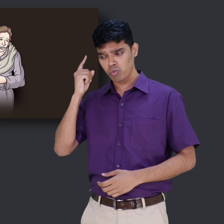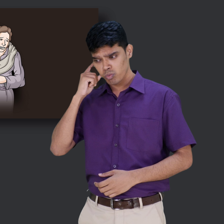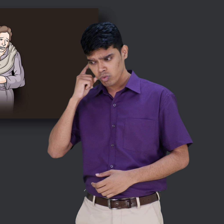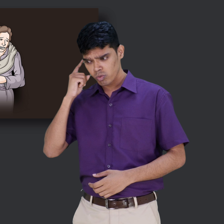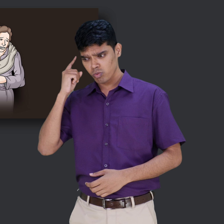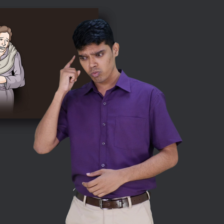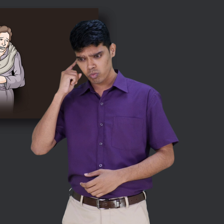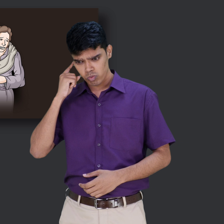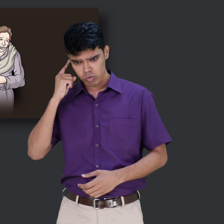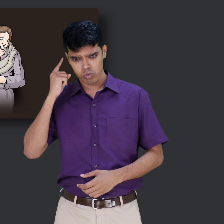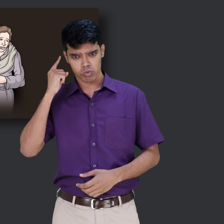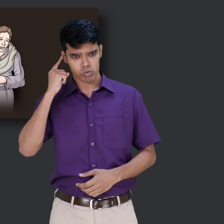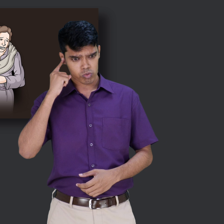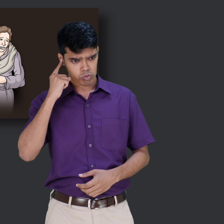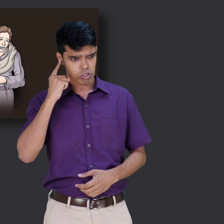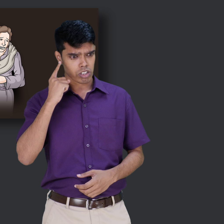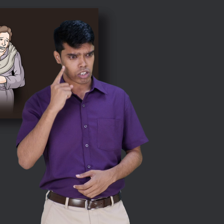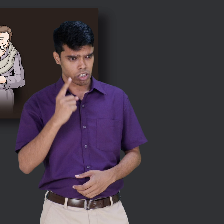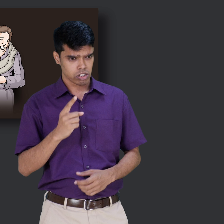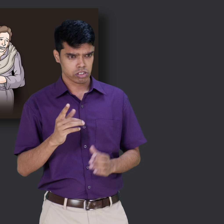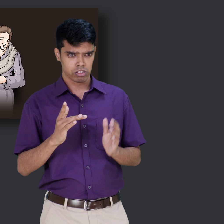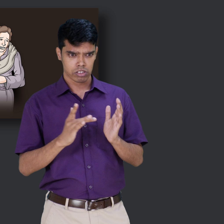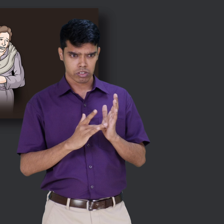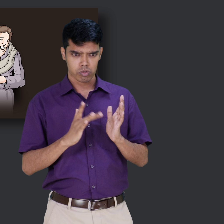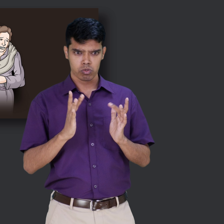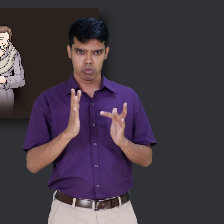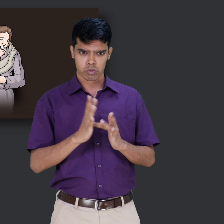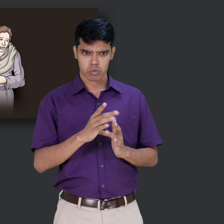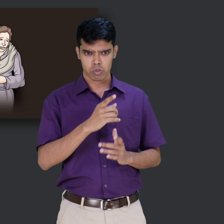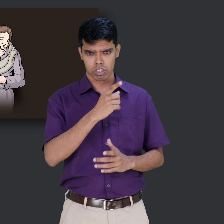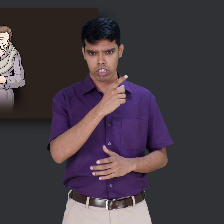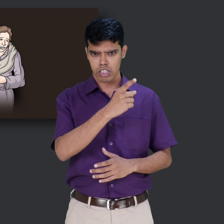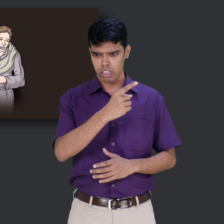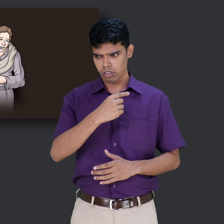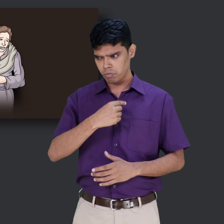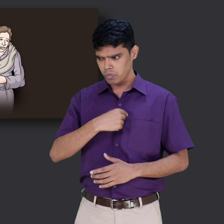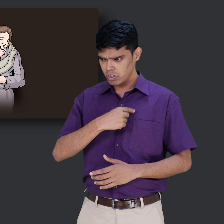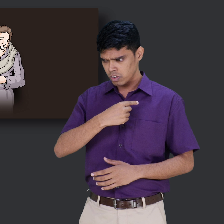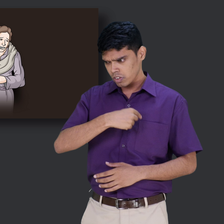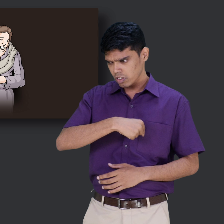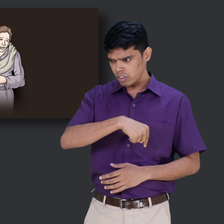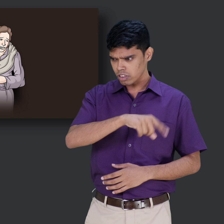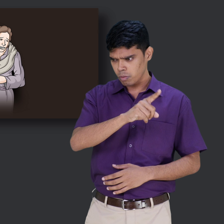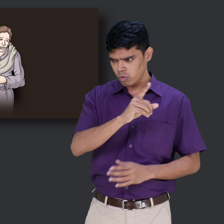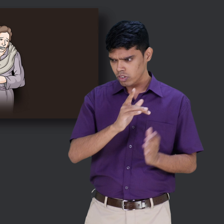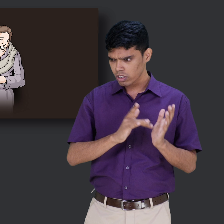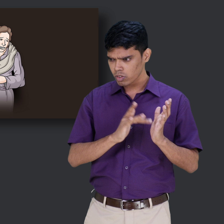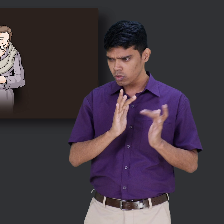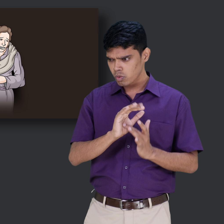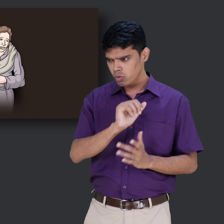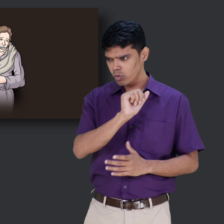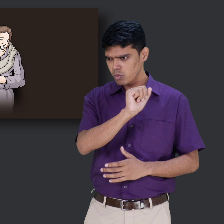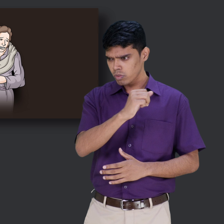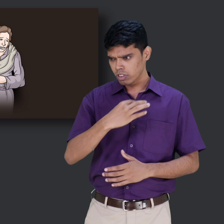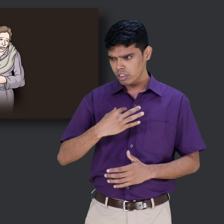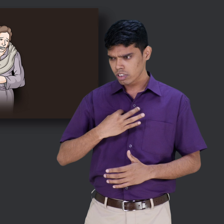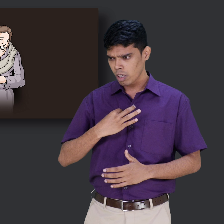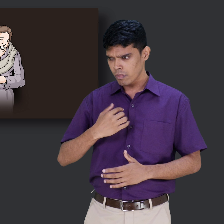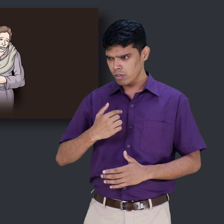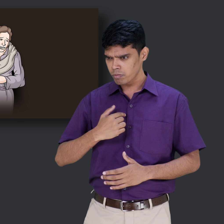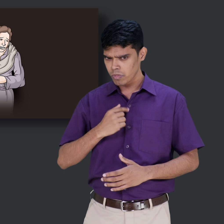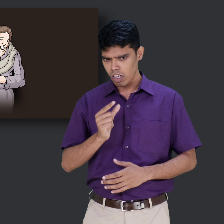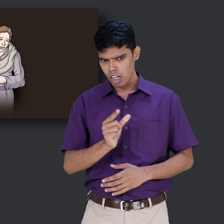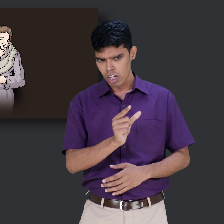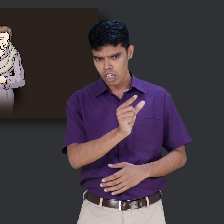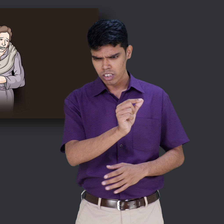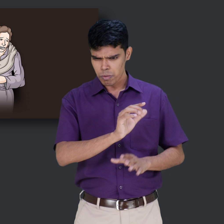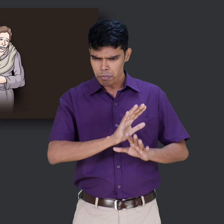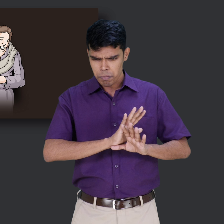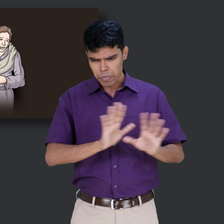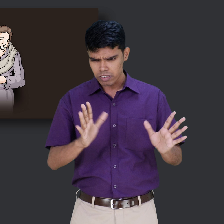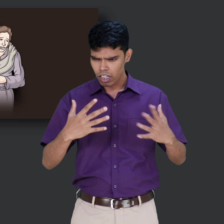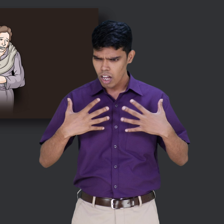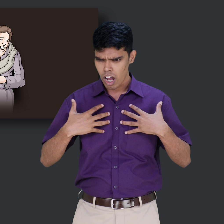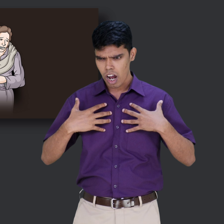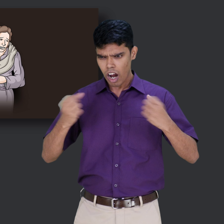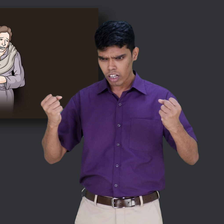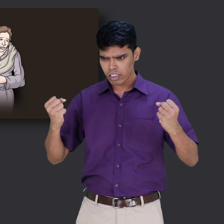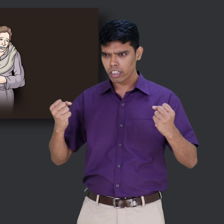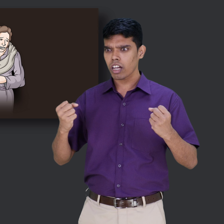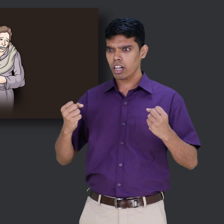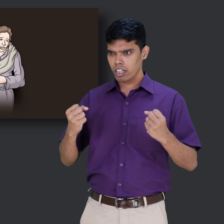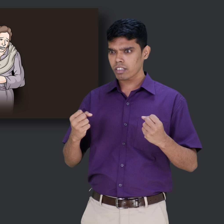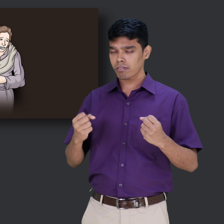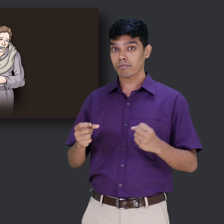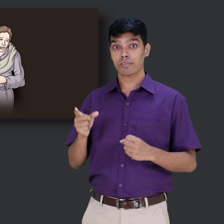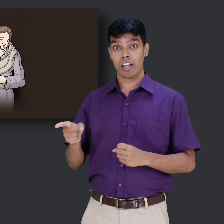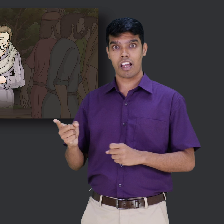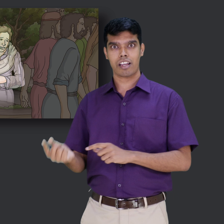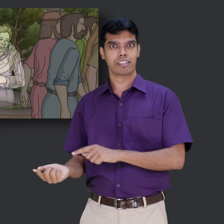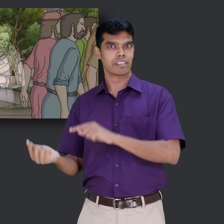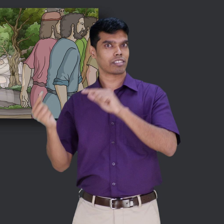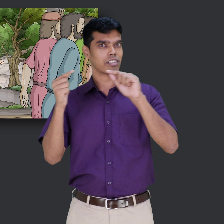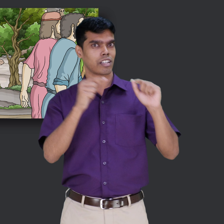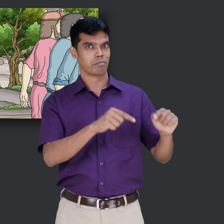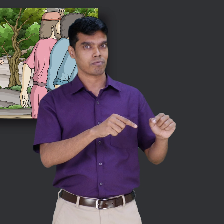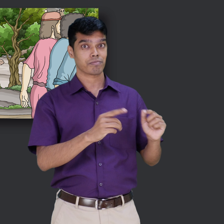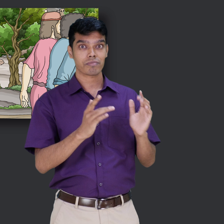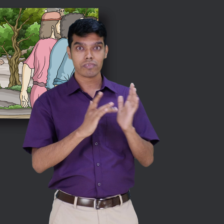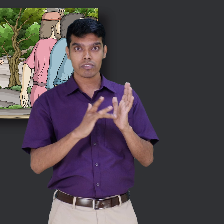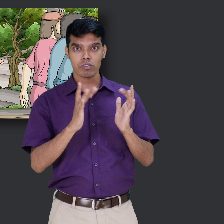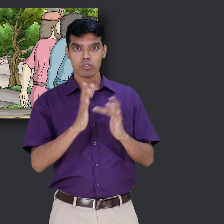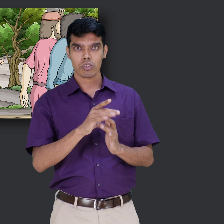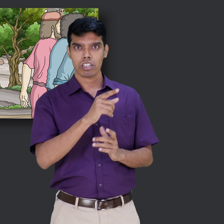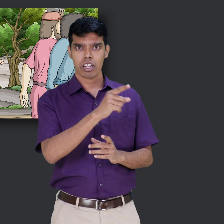Instead, her condition had only grown worse.